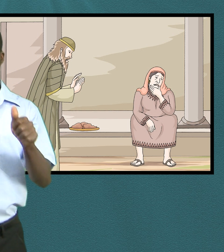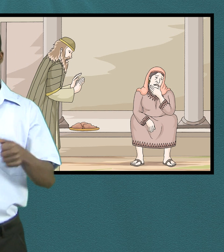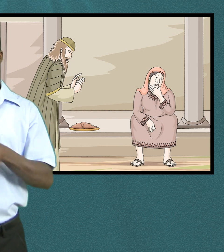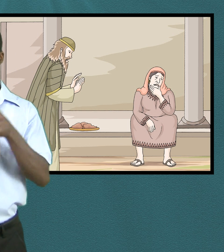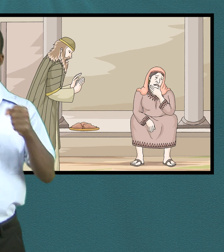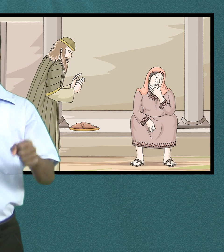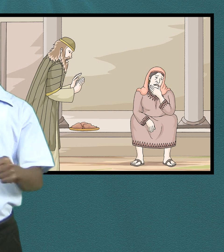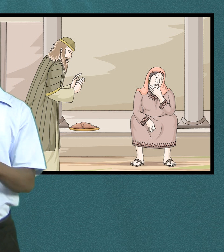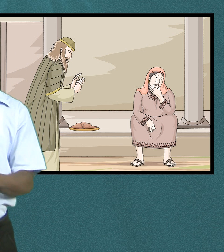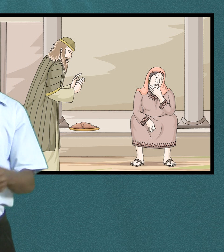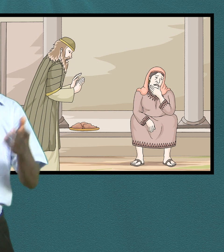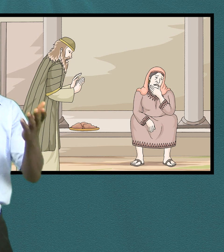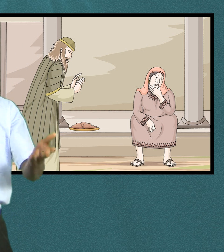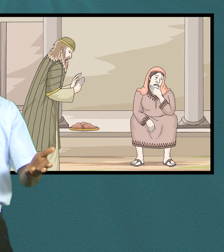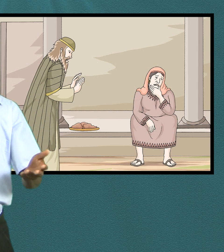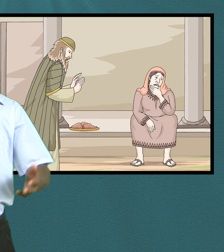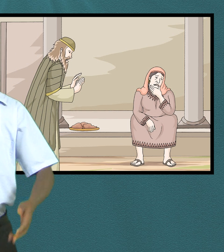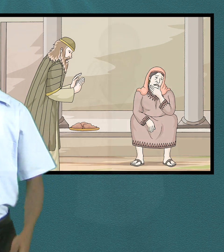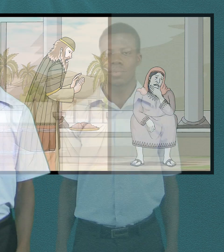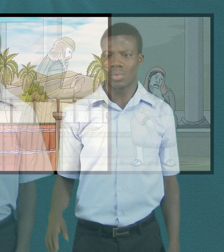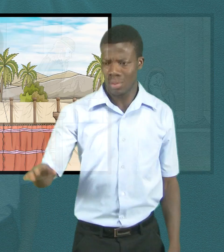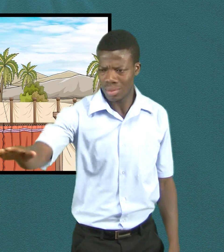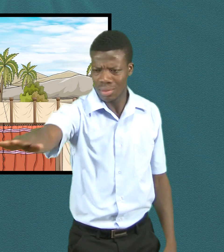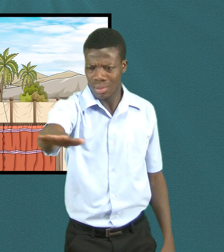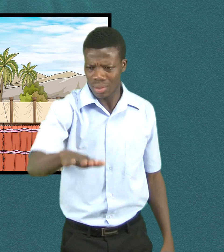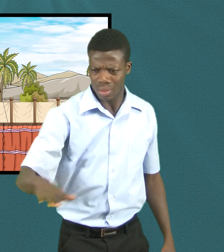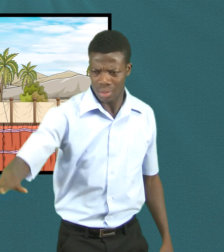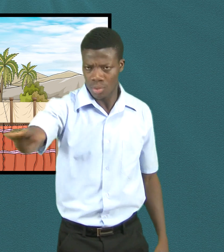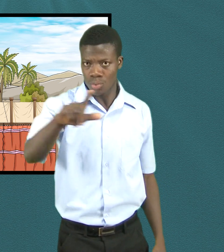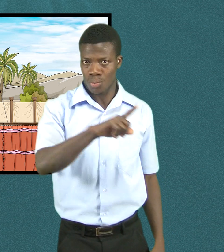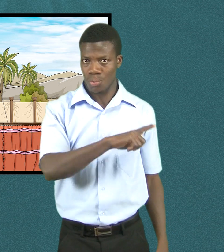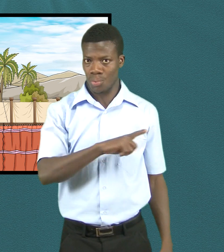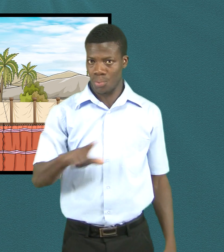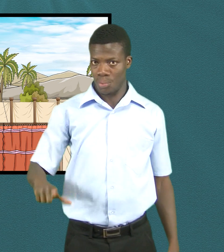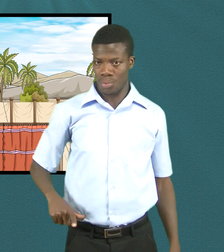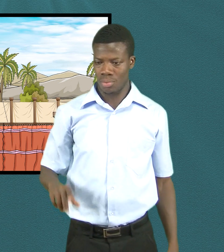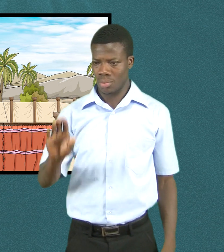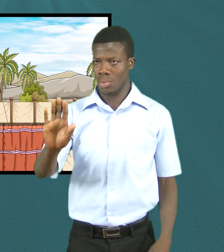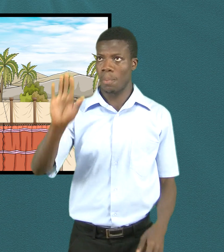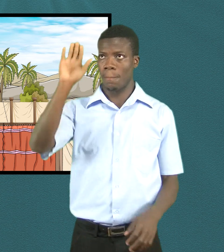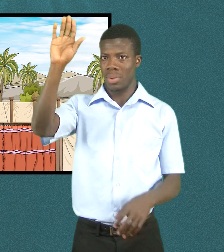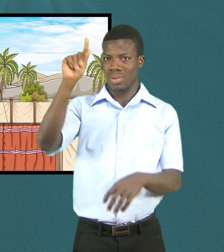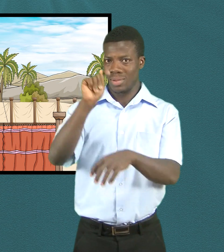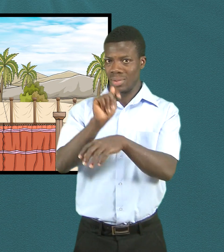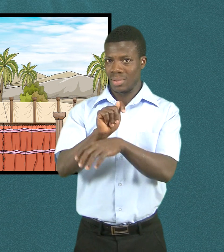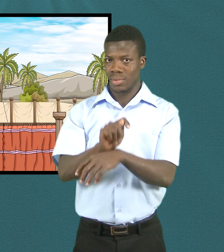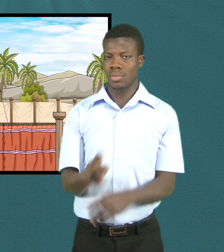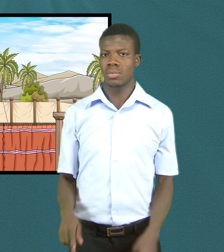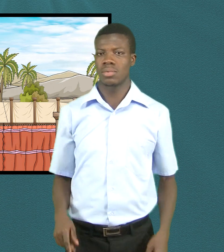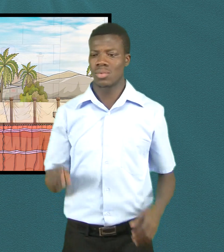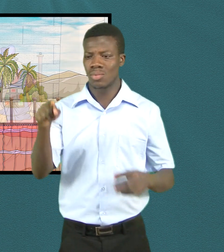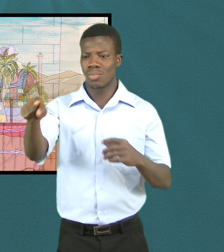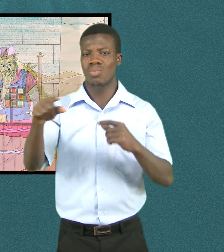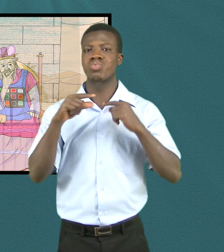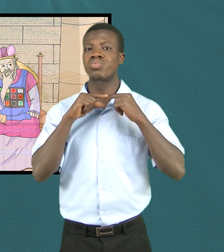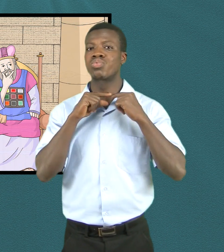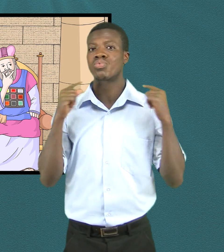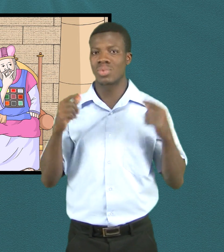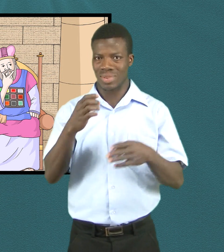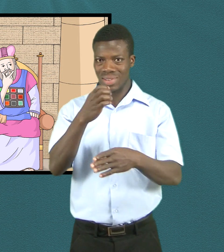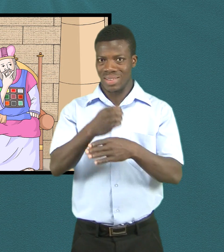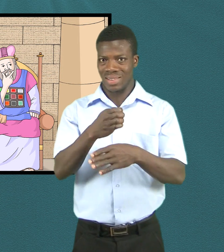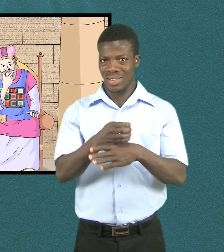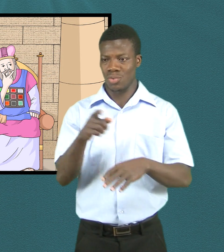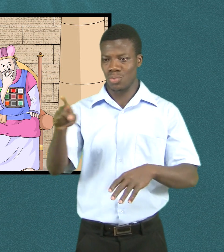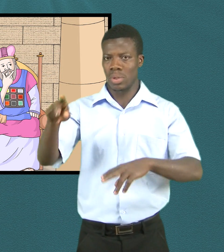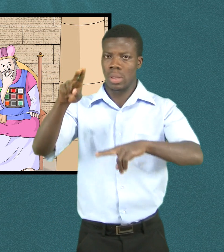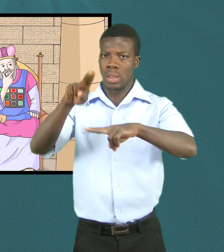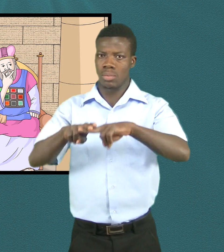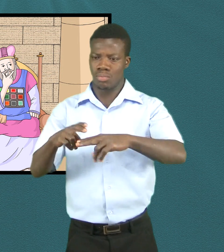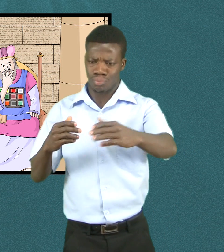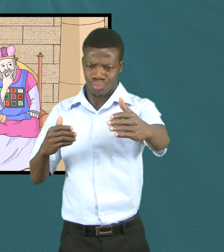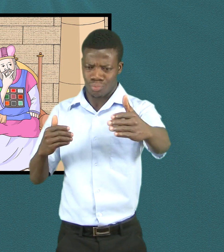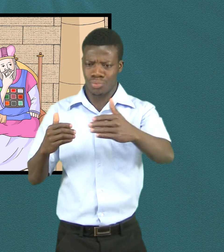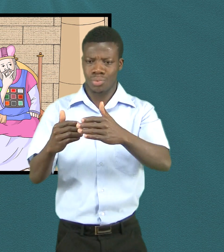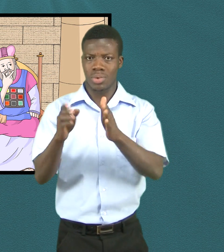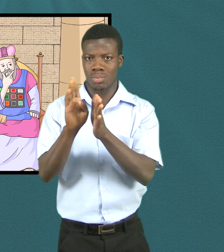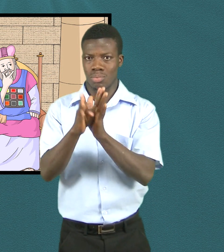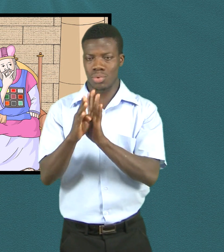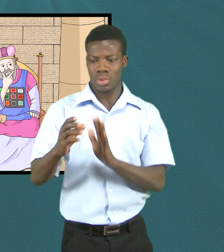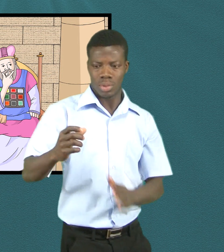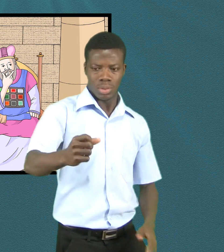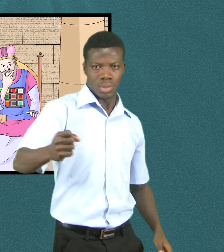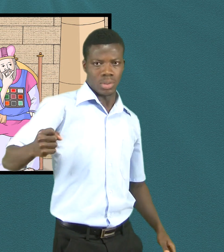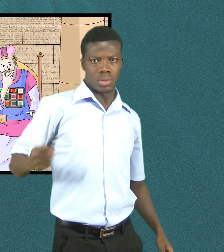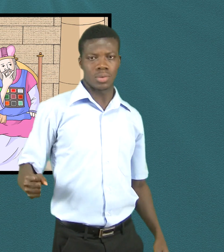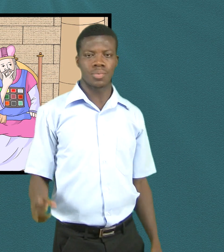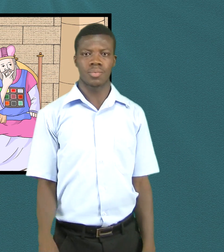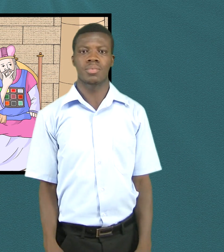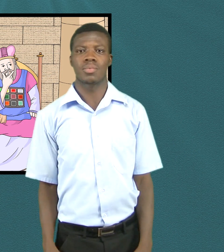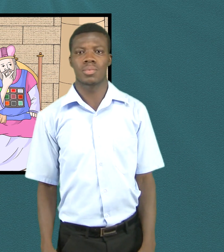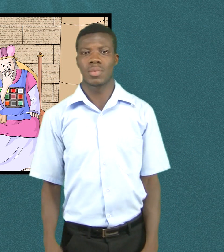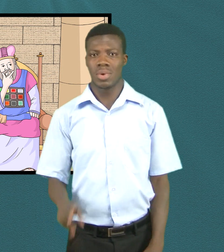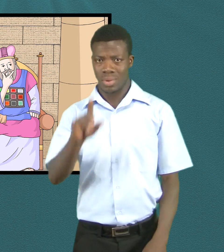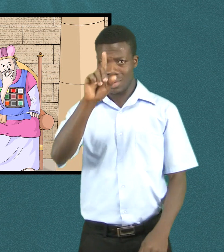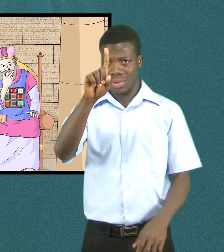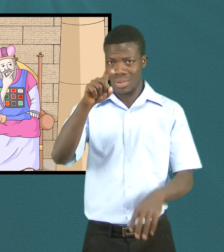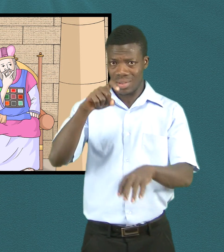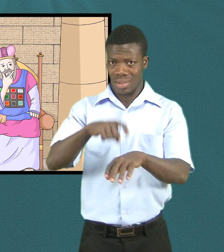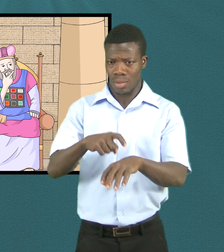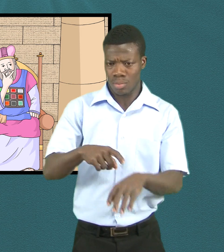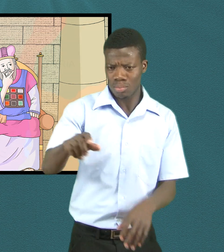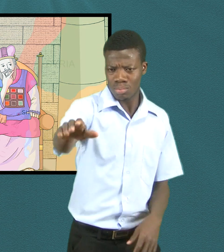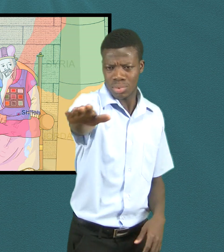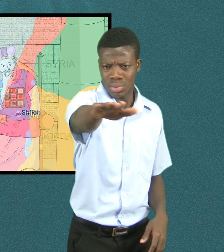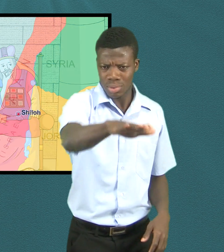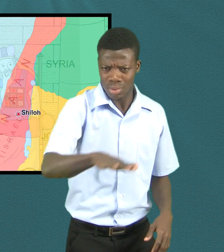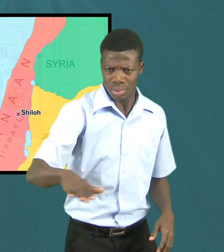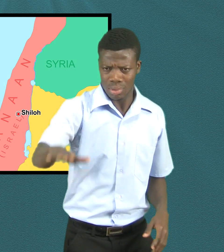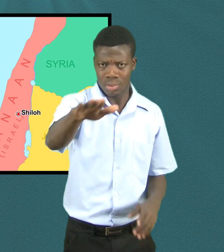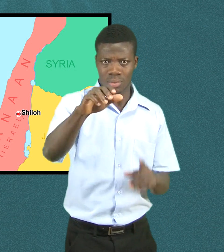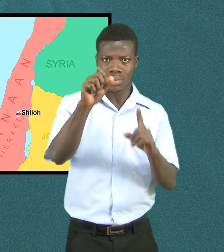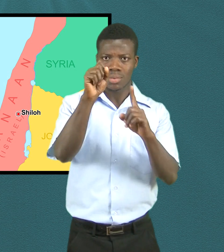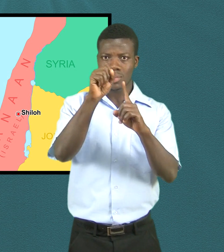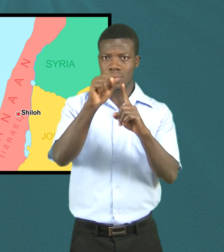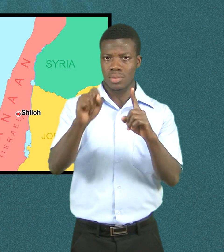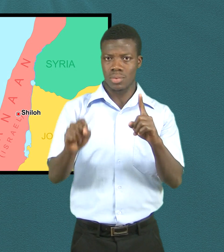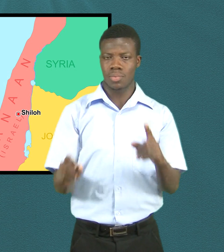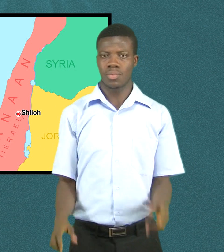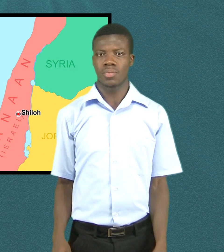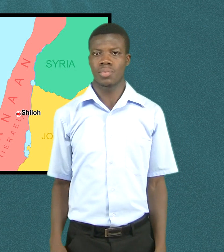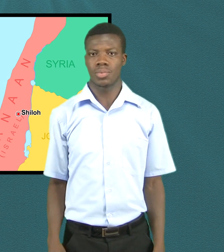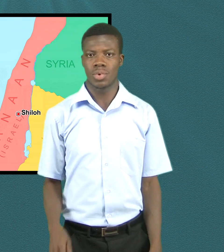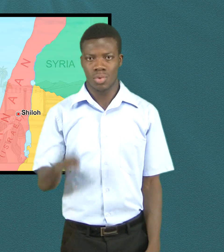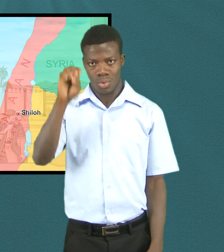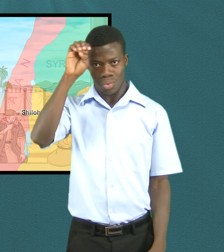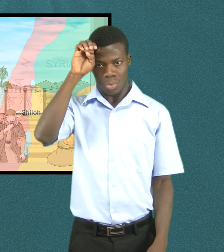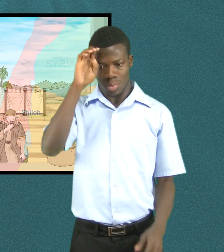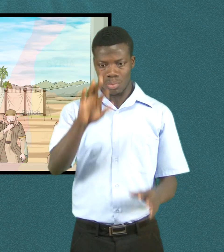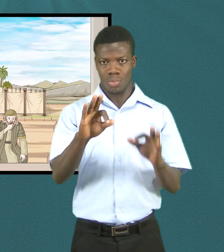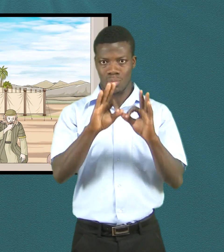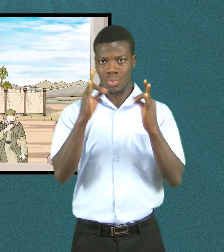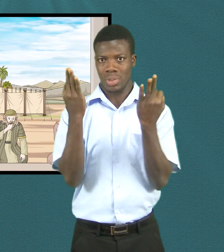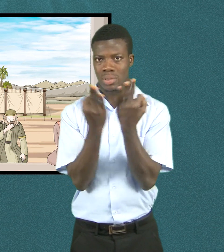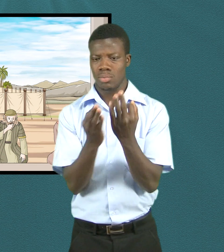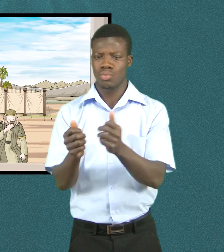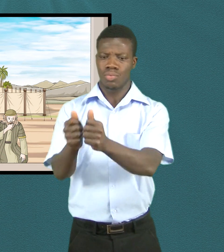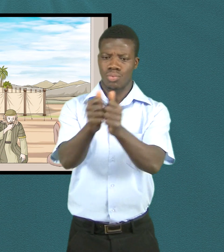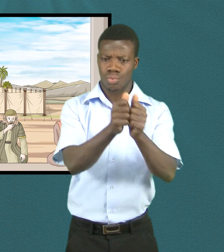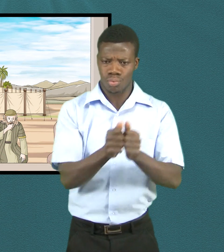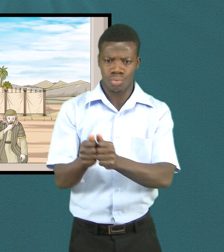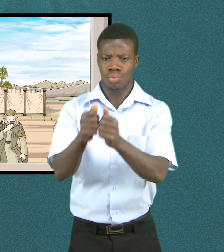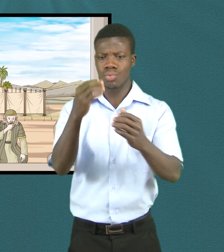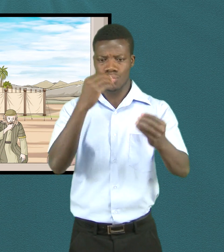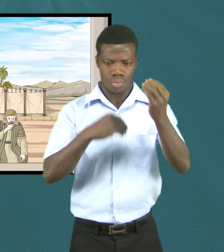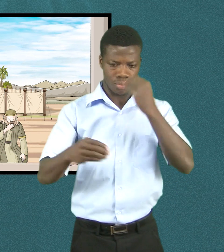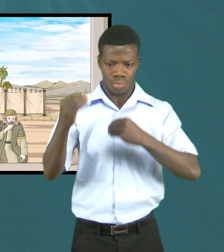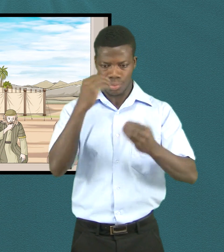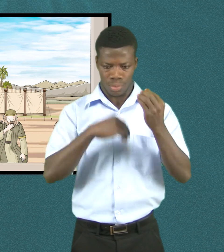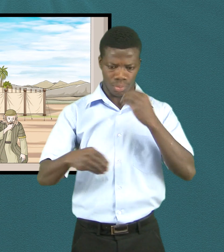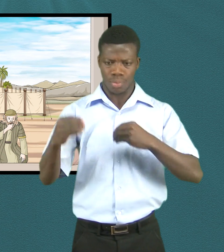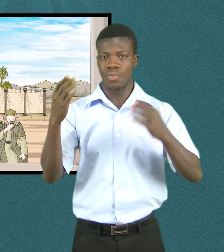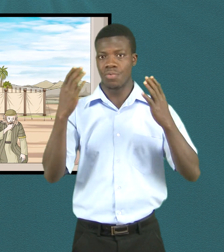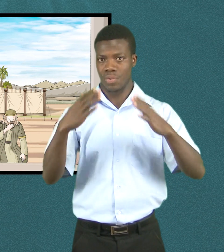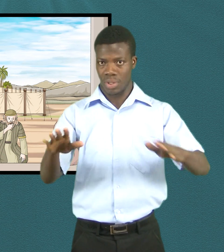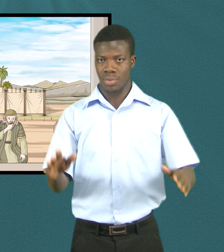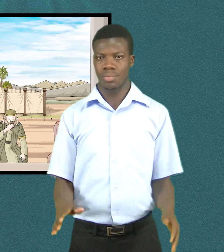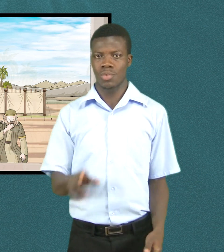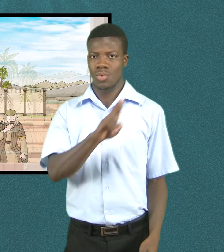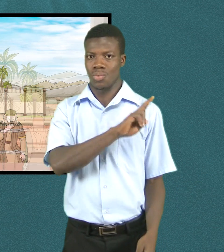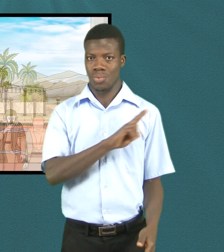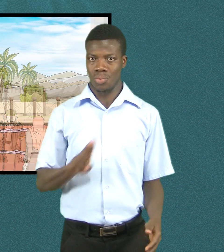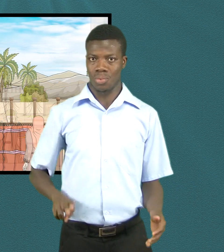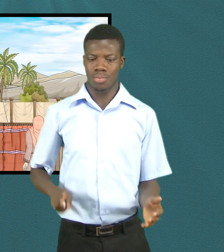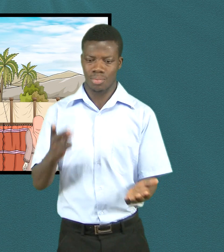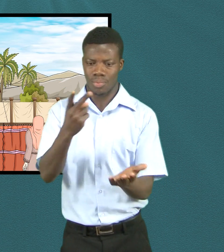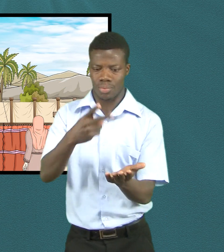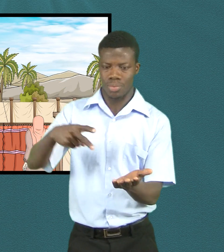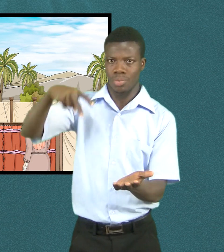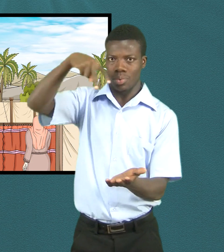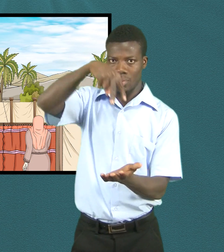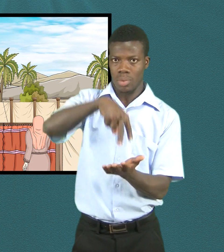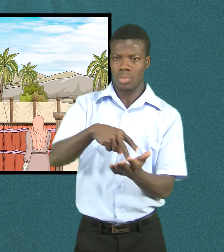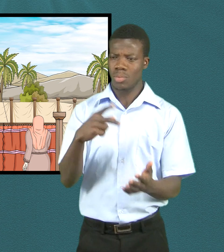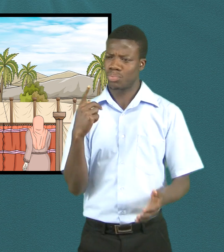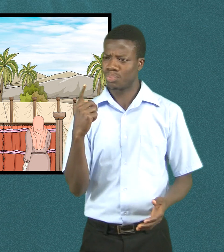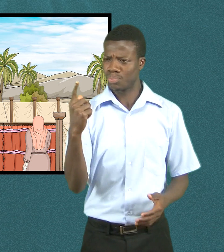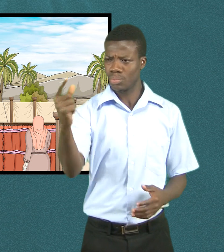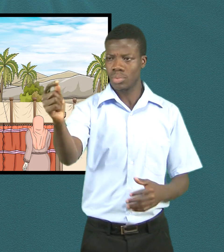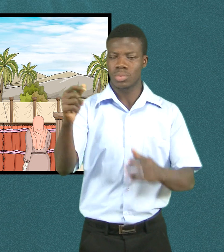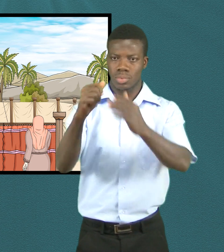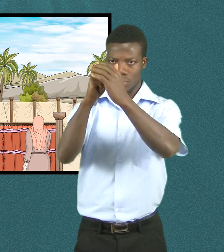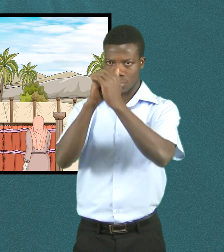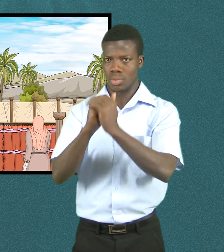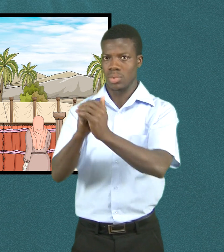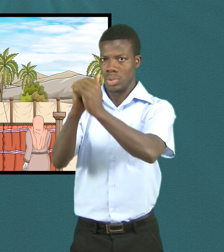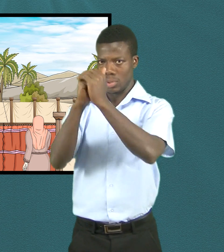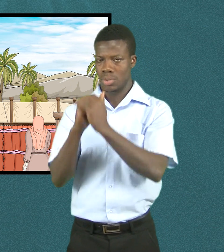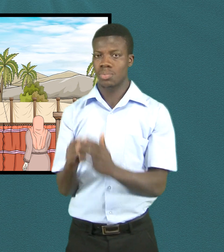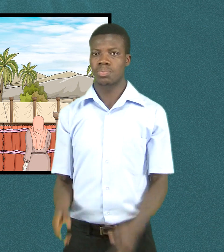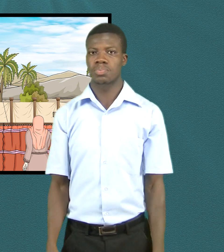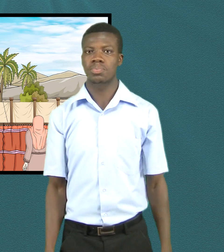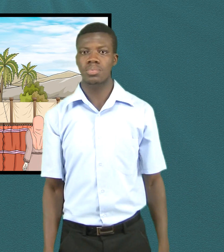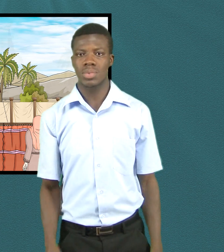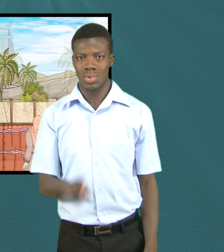So after they had finished eating and drinking in Shiloh, Hannah stood up. Now Eli the priest was sitting on a chair by the doorpost of the temple of the LORD.